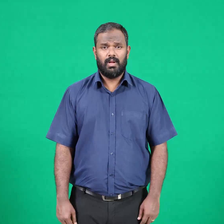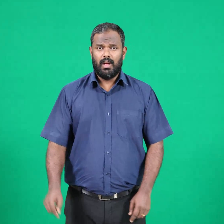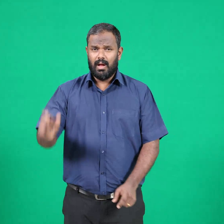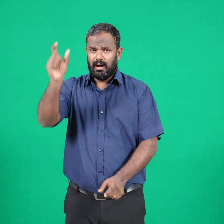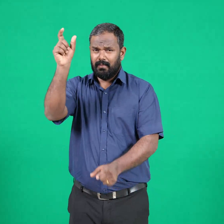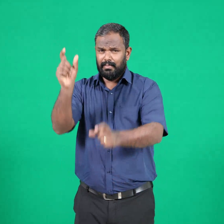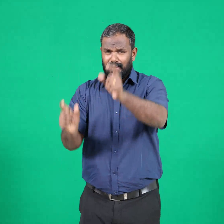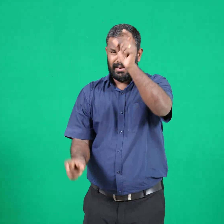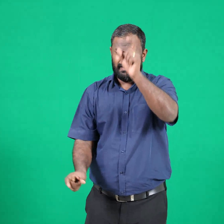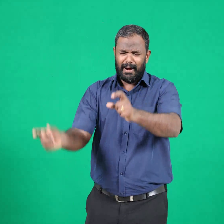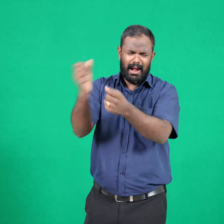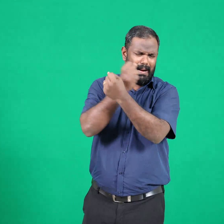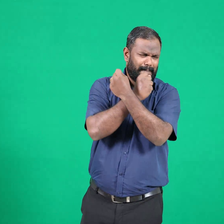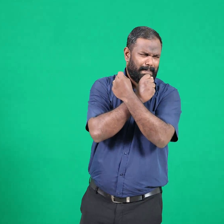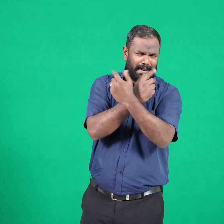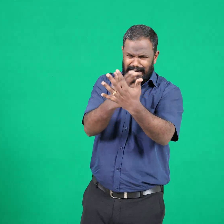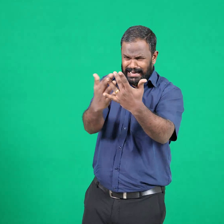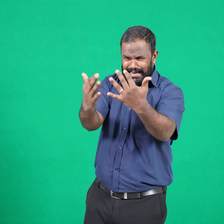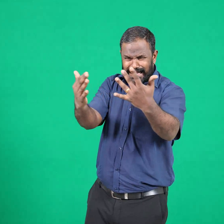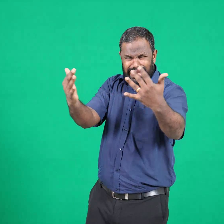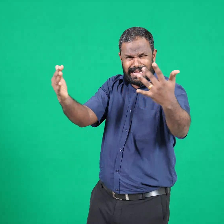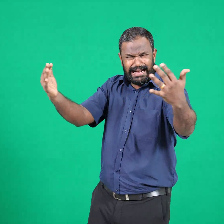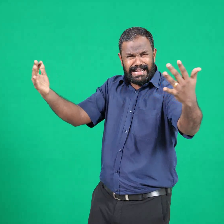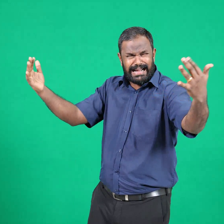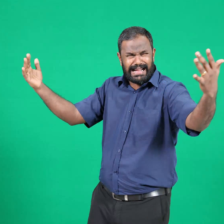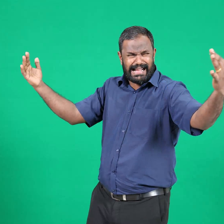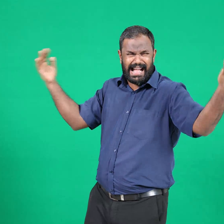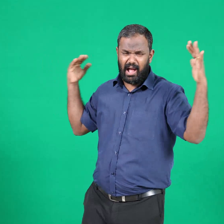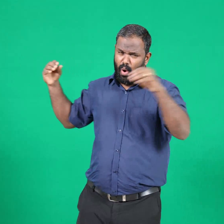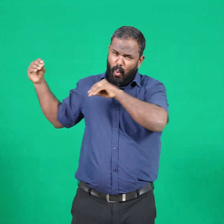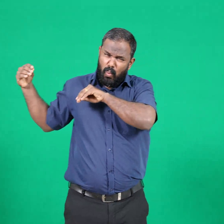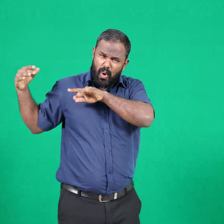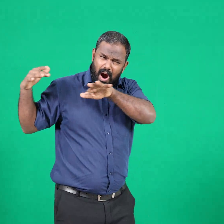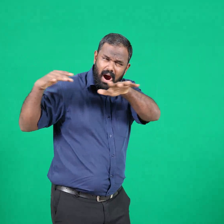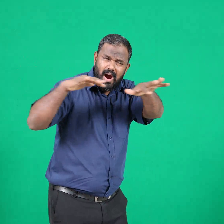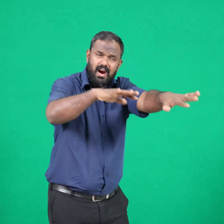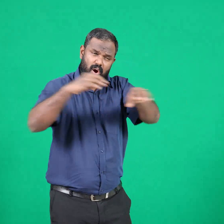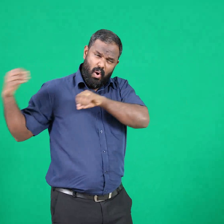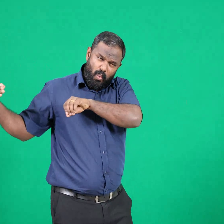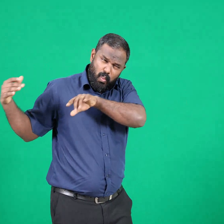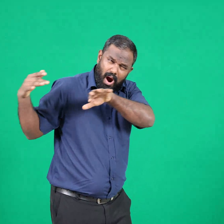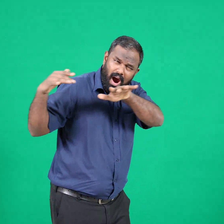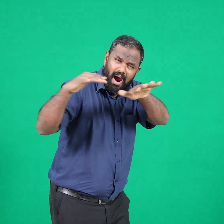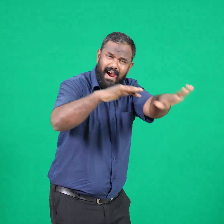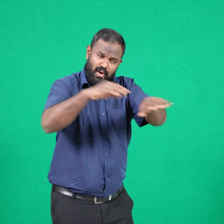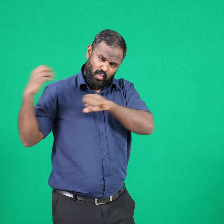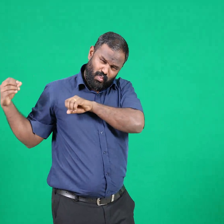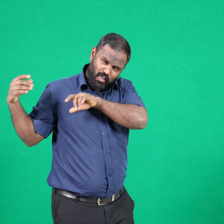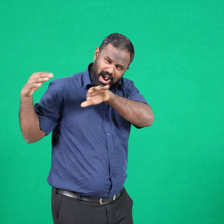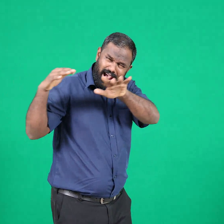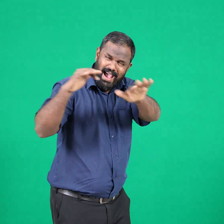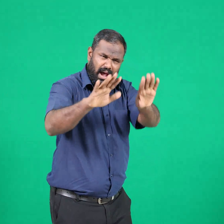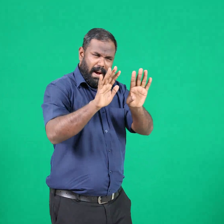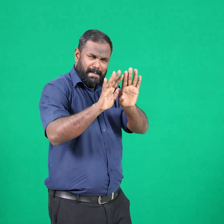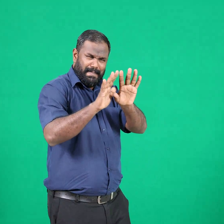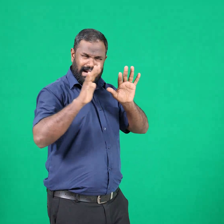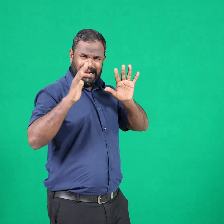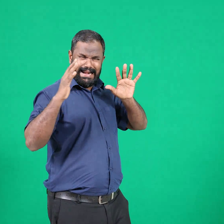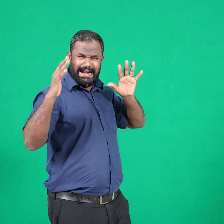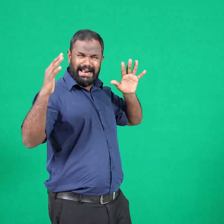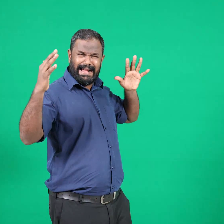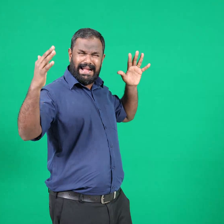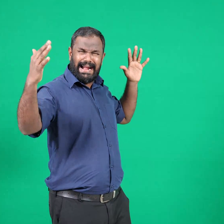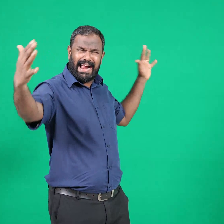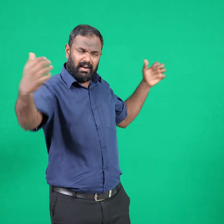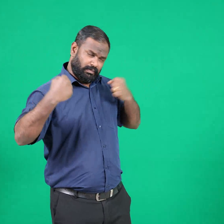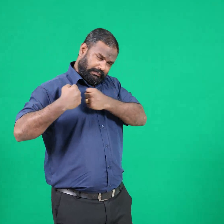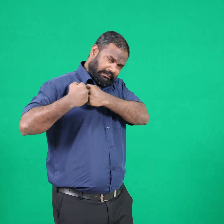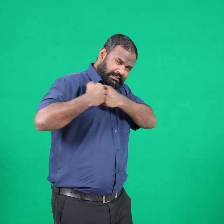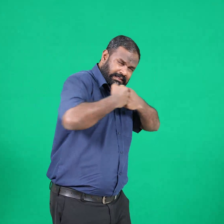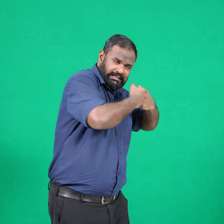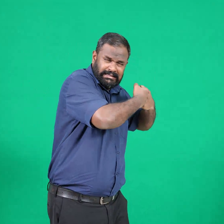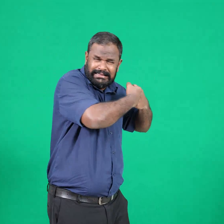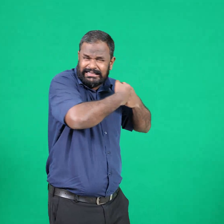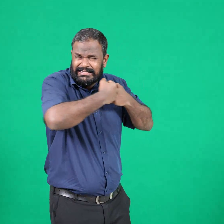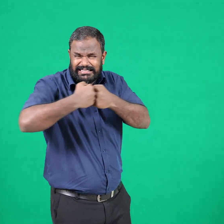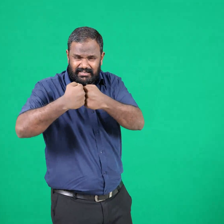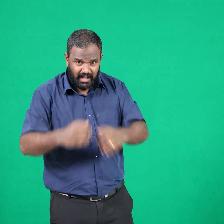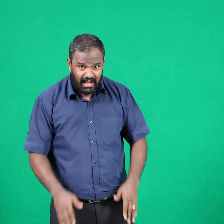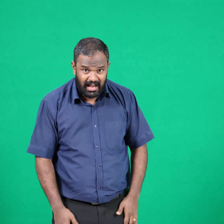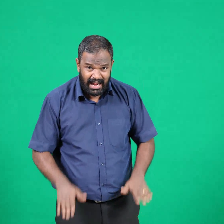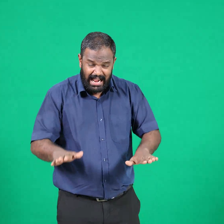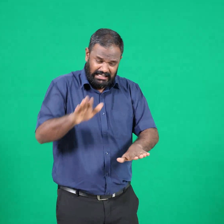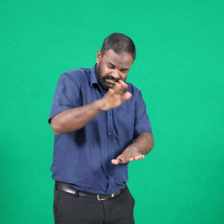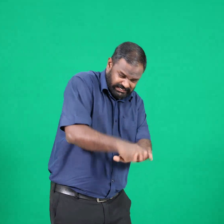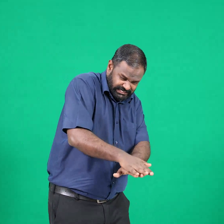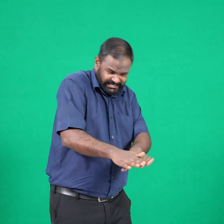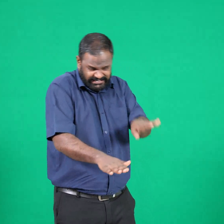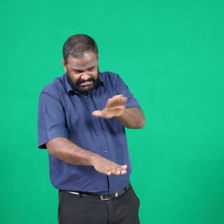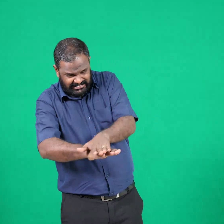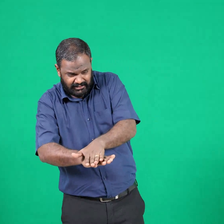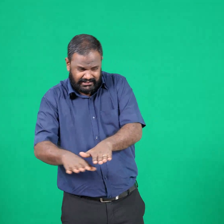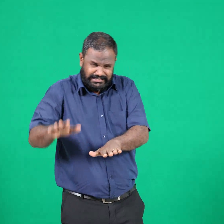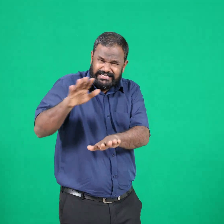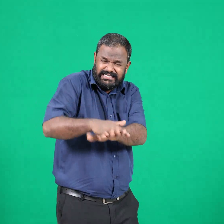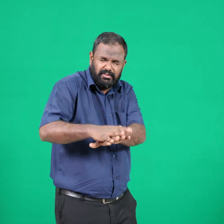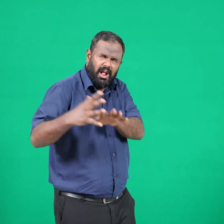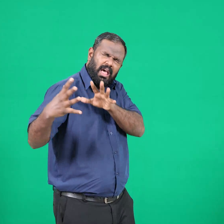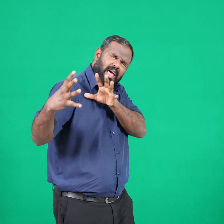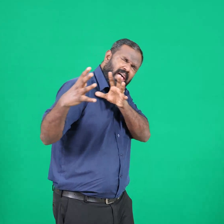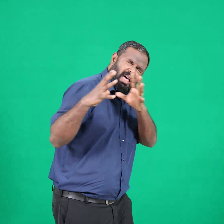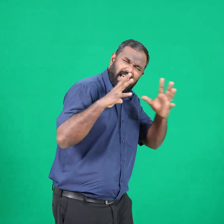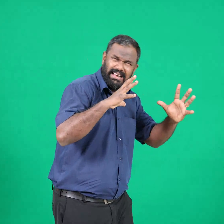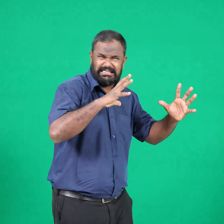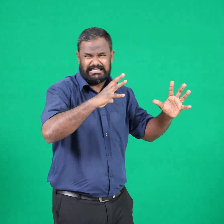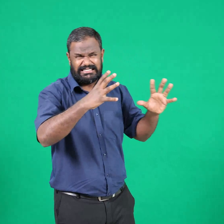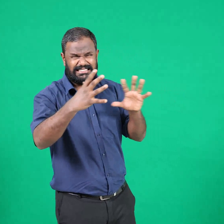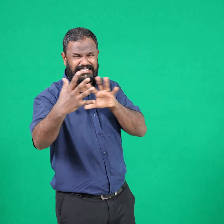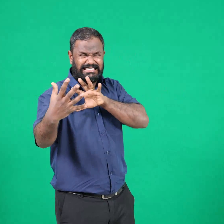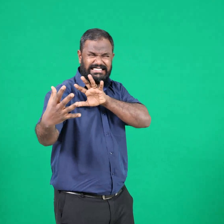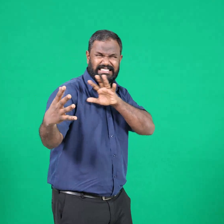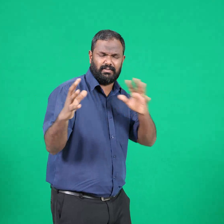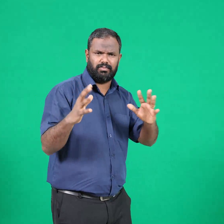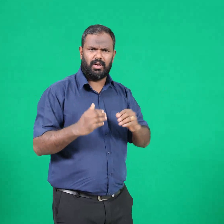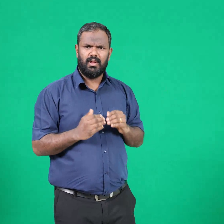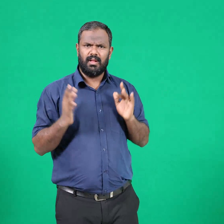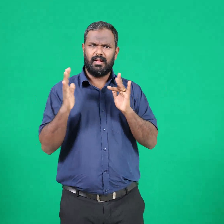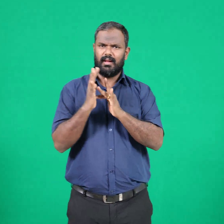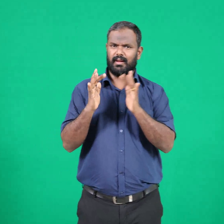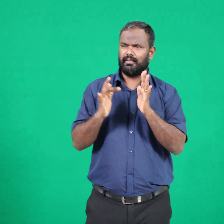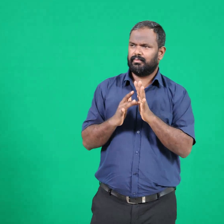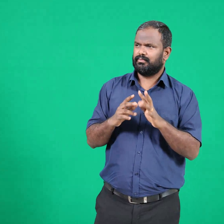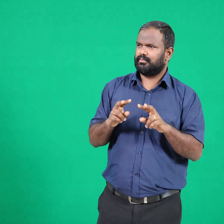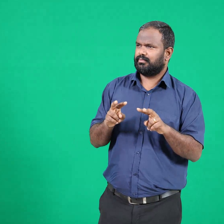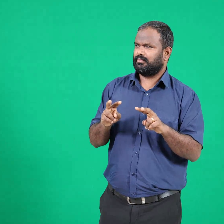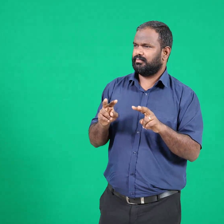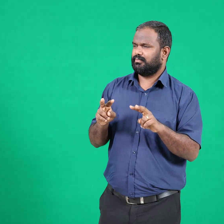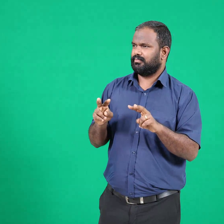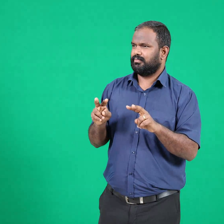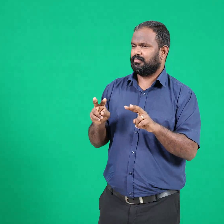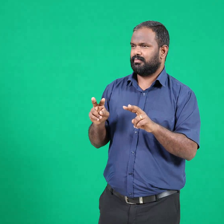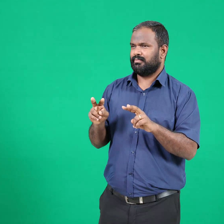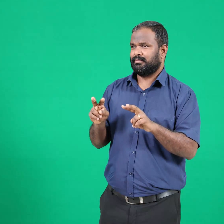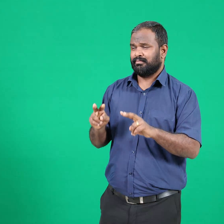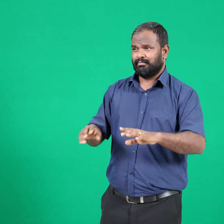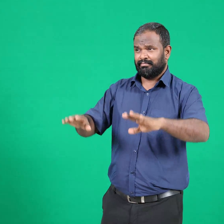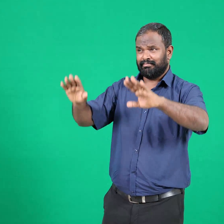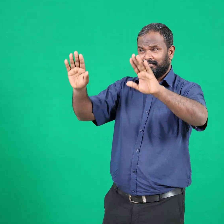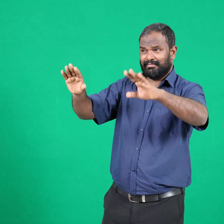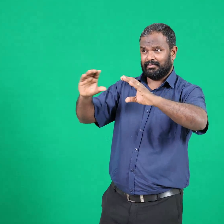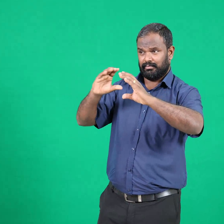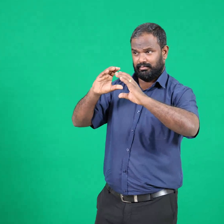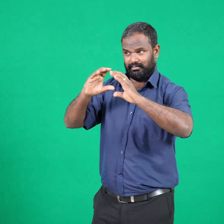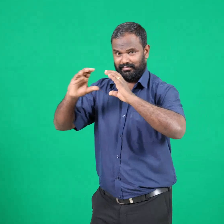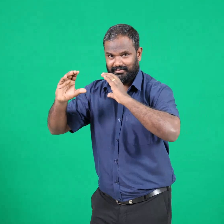In the meantime, a crowd of many thousands had gathered, so that they were trampling one another.